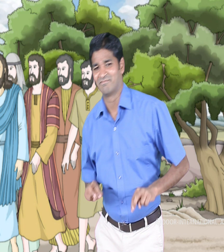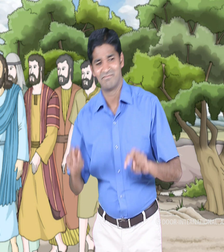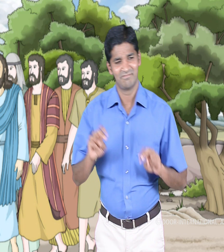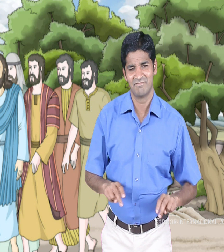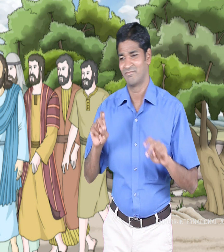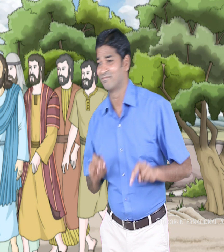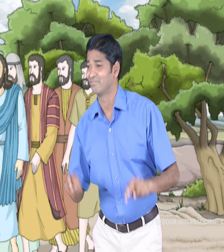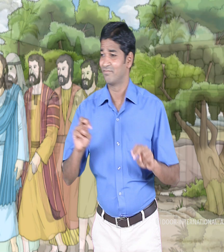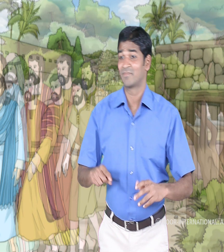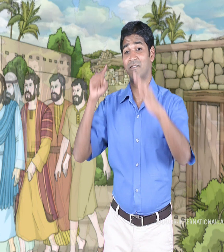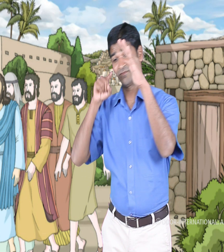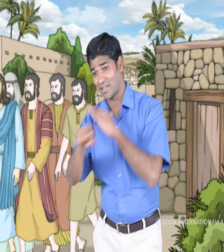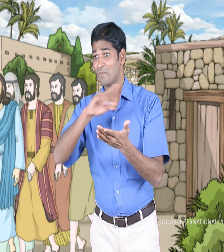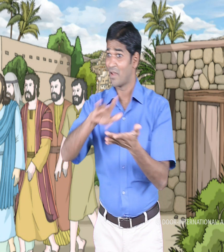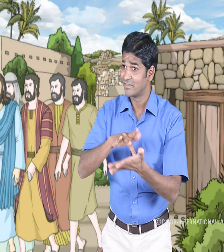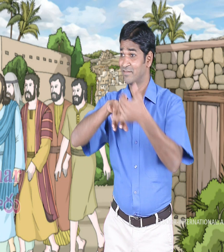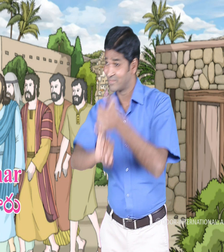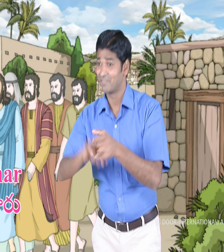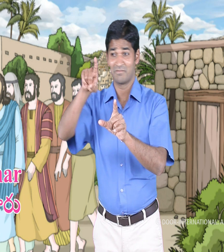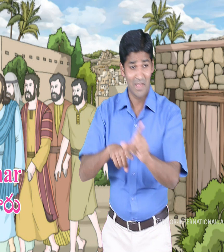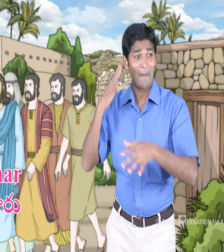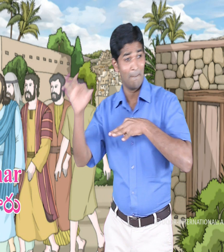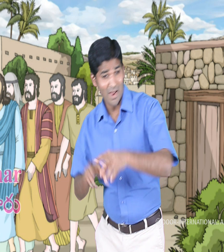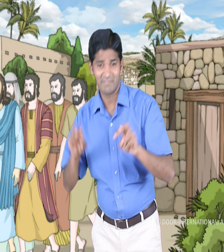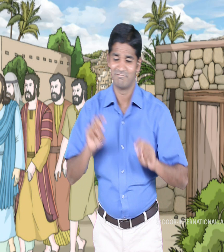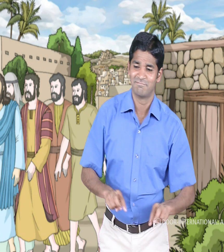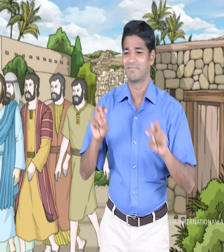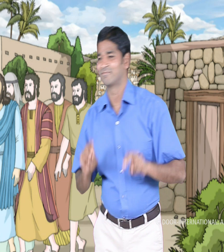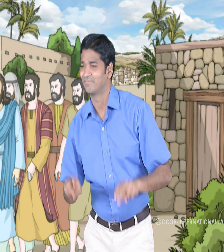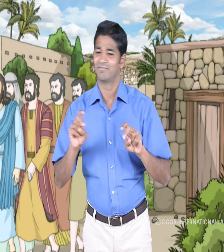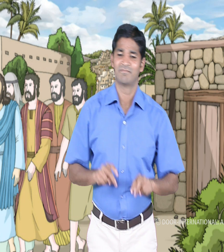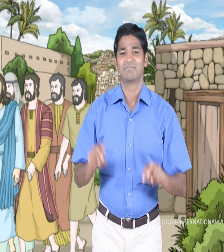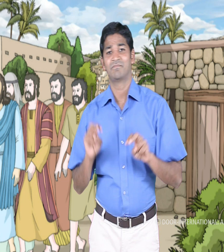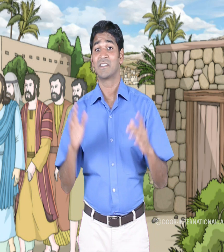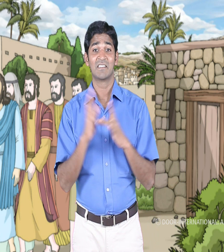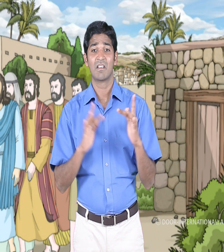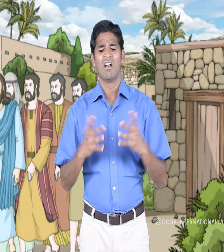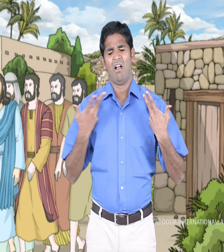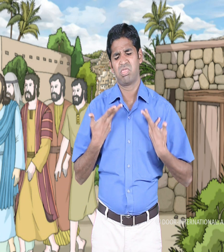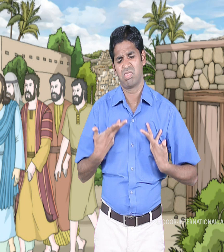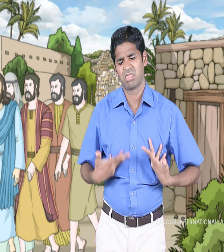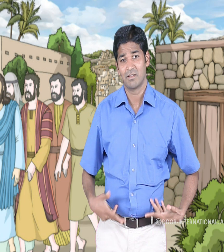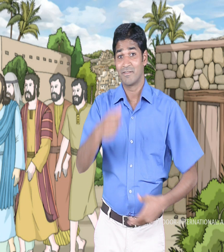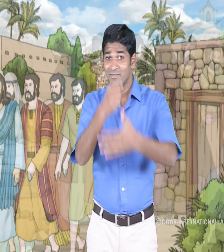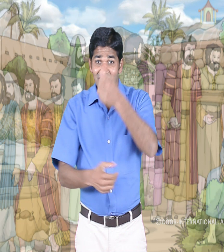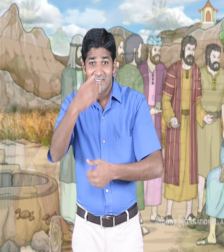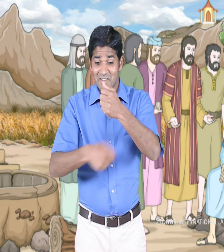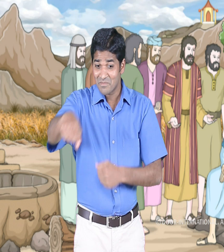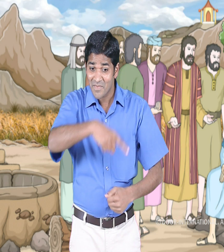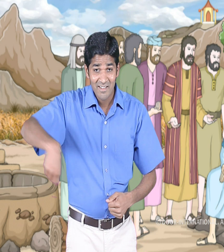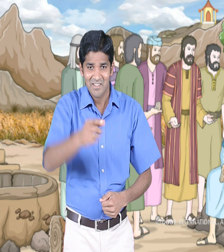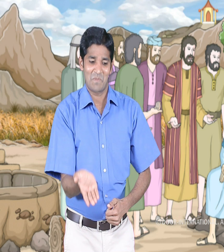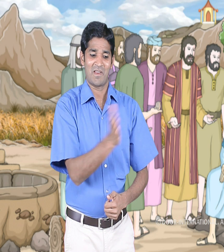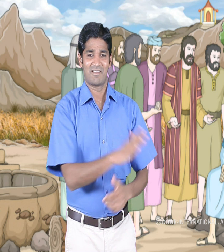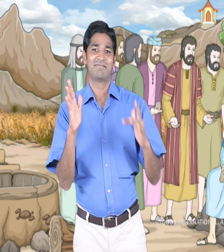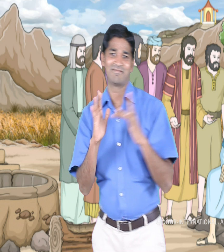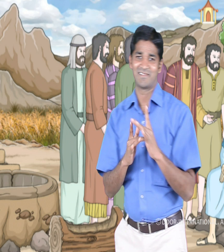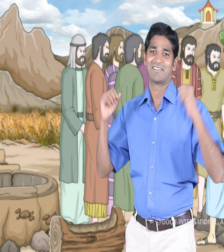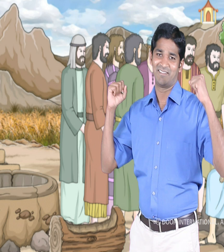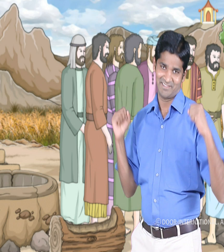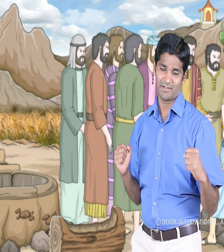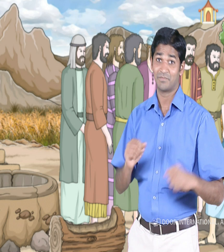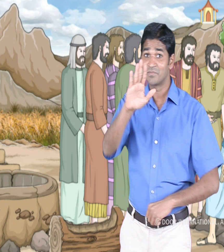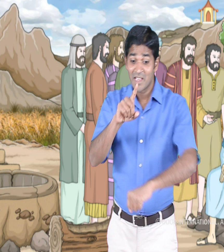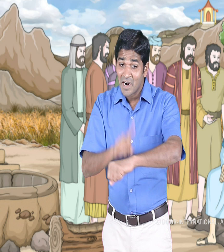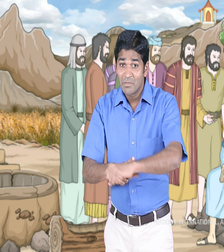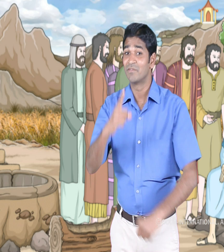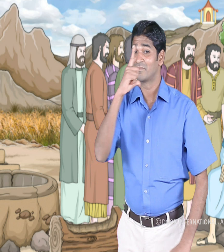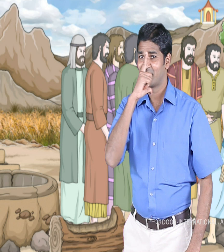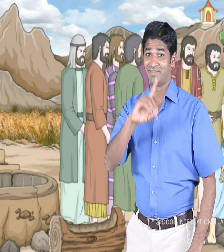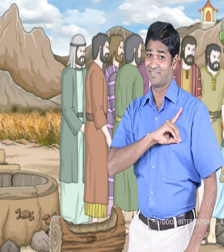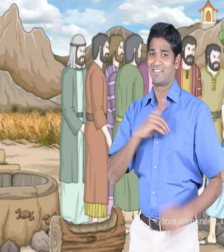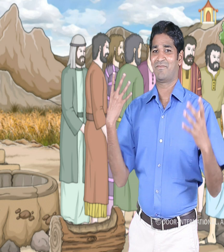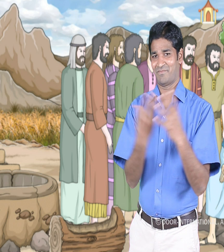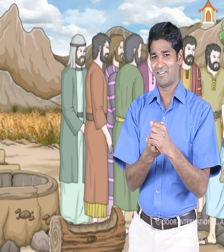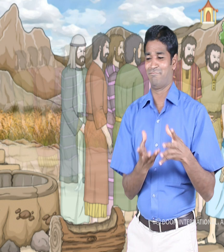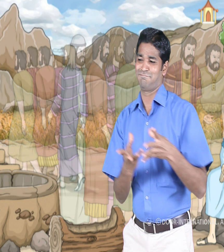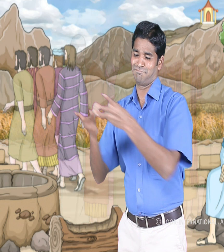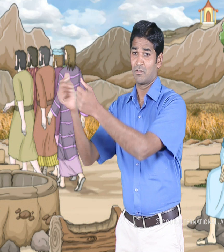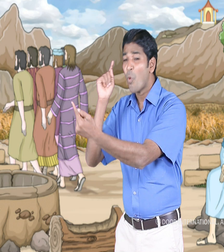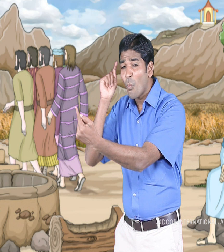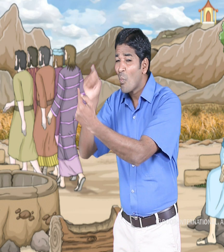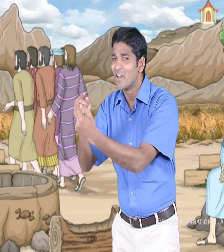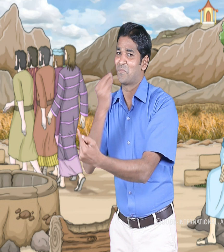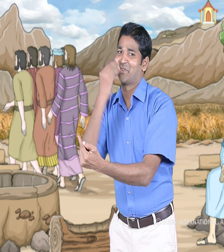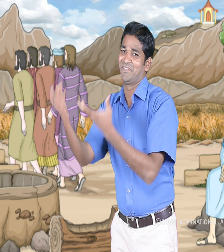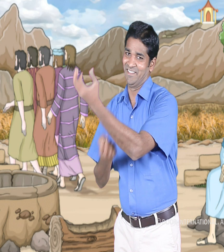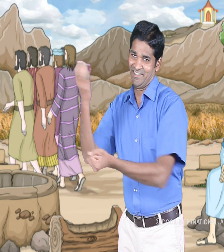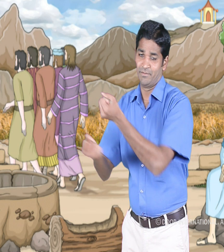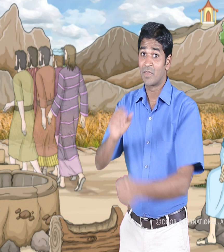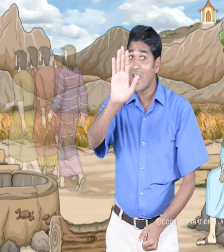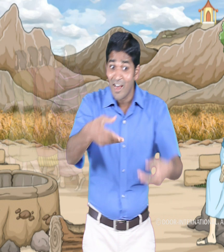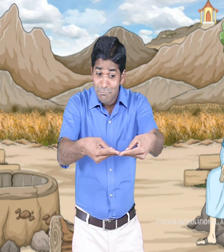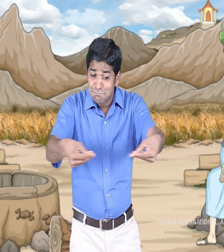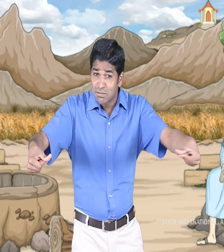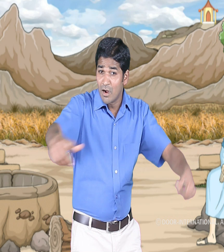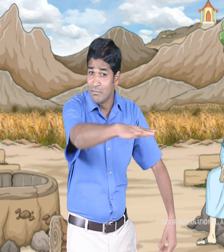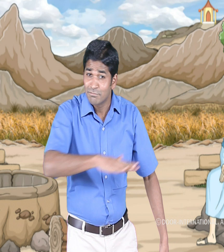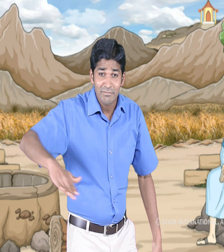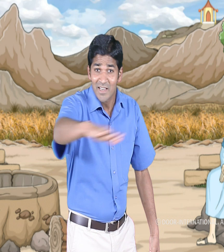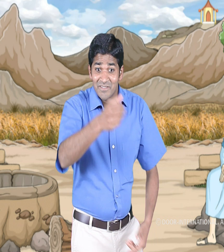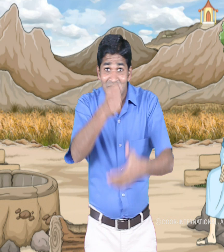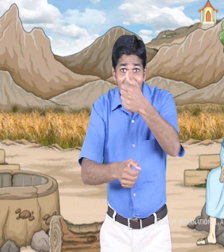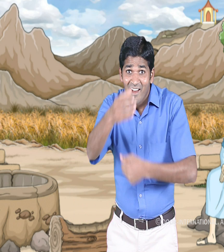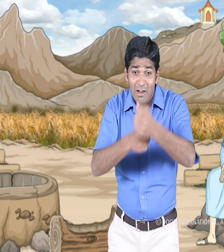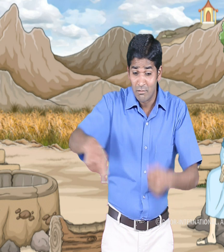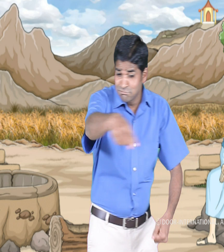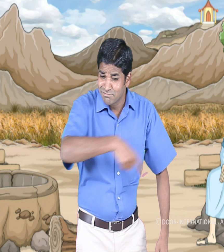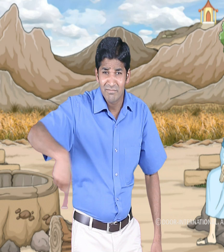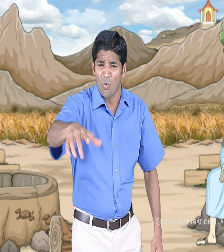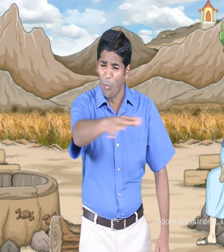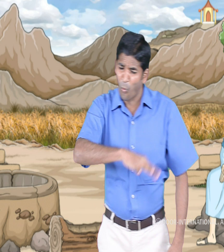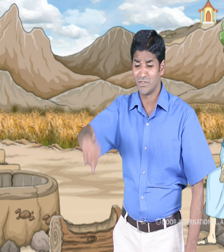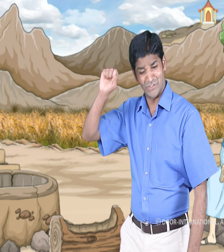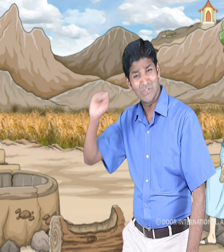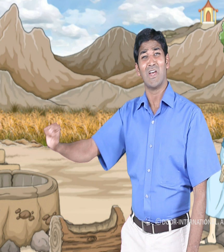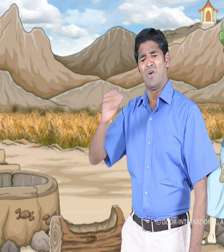So He came to a town of Samaria called Sychar, near the plot of ground that Jacob had given to his son Joseph.